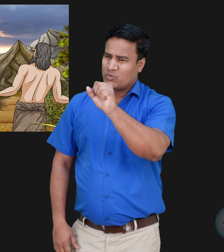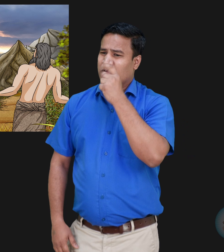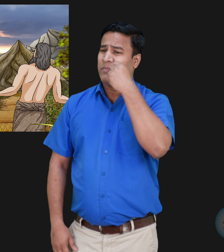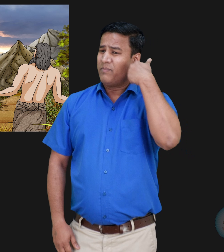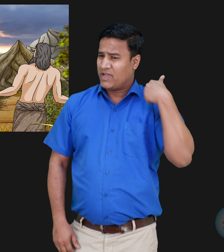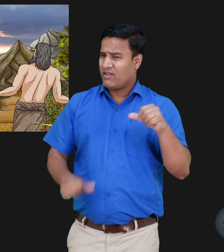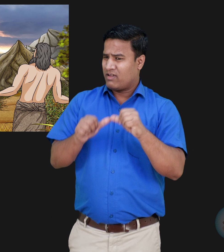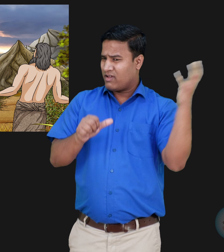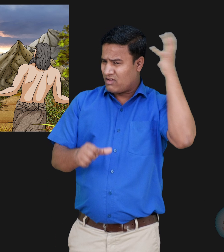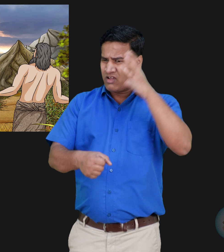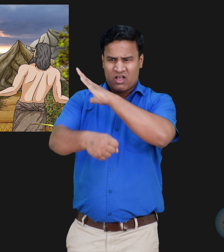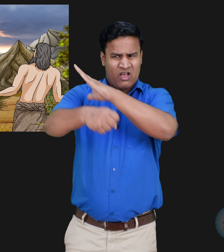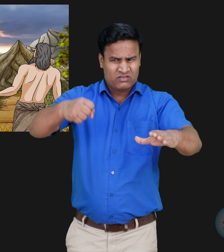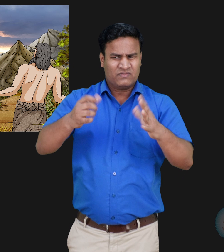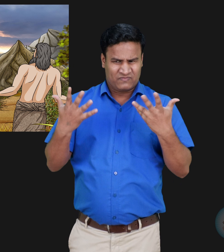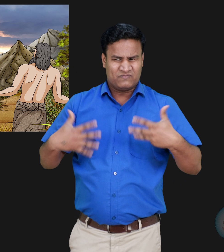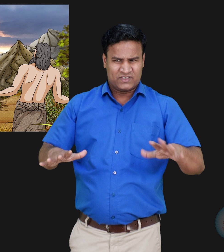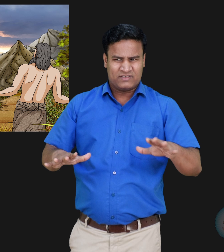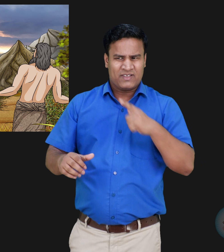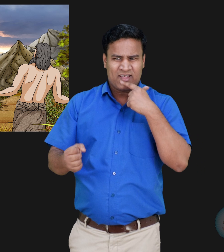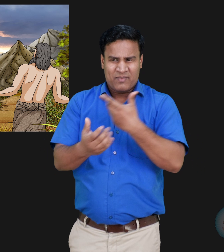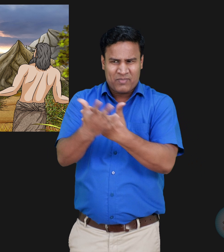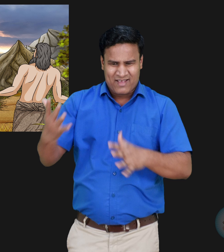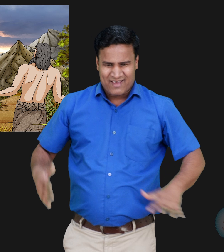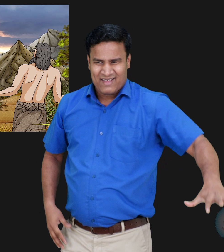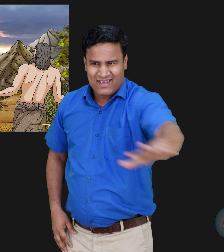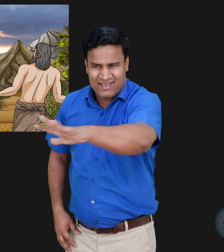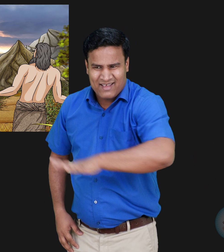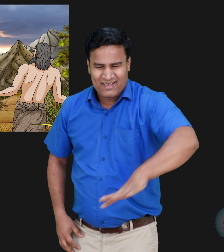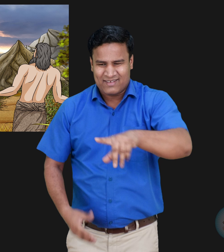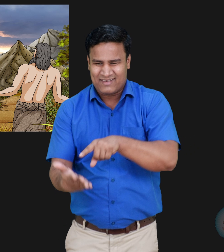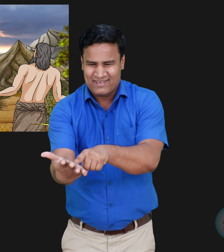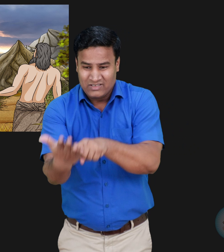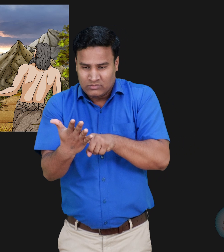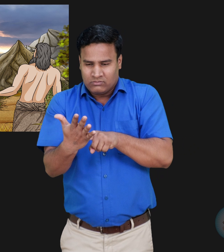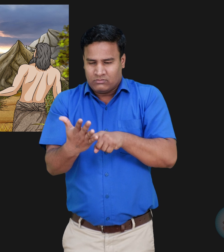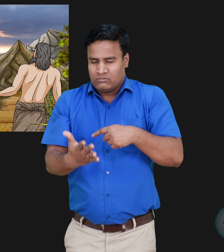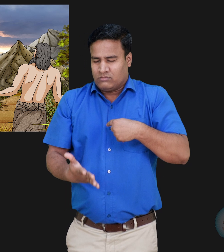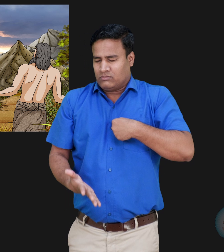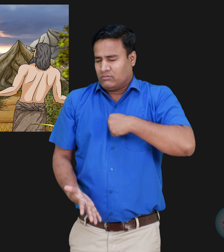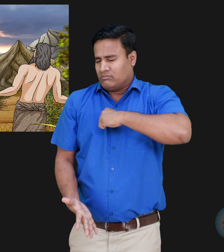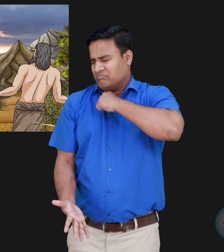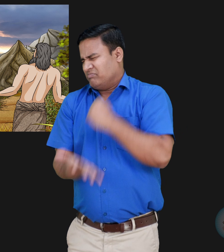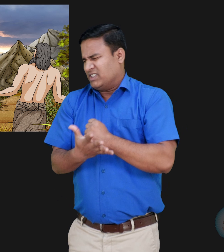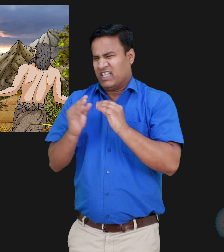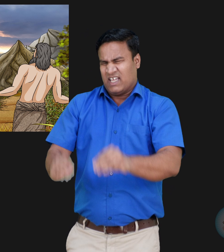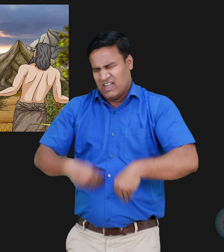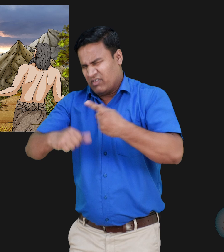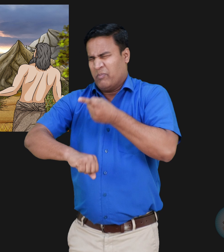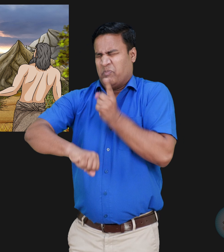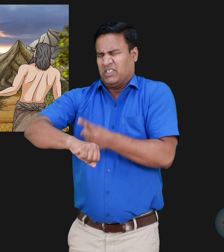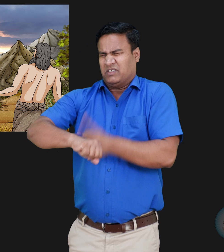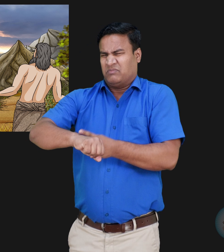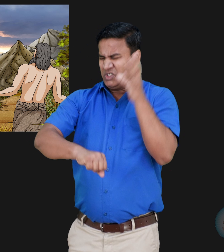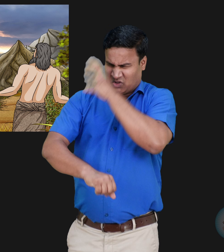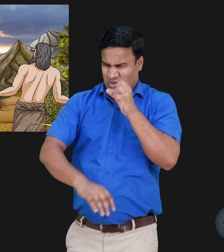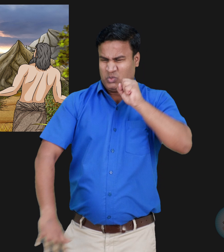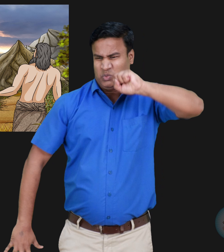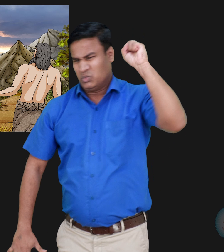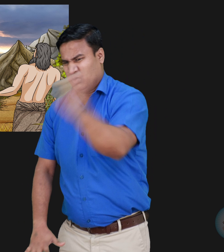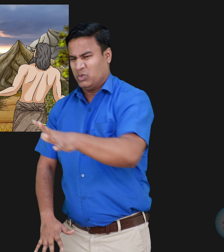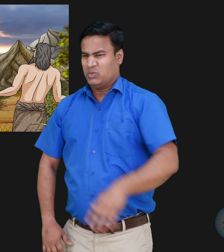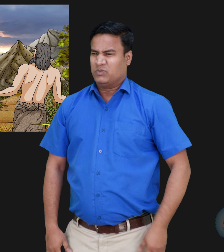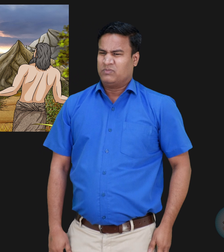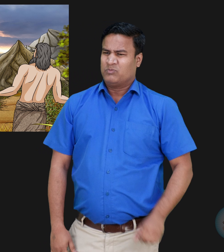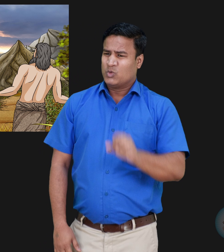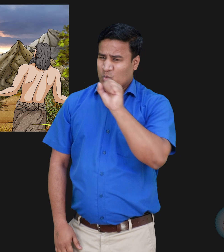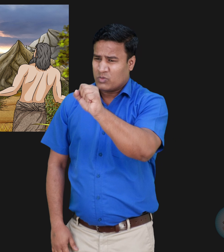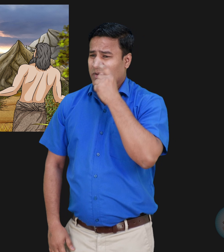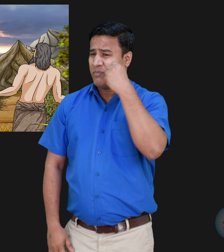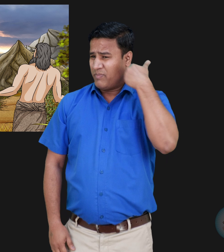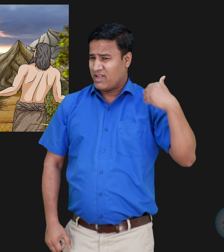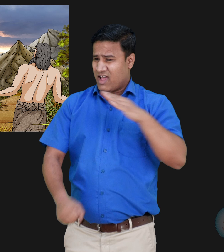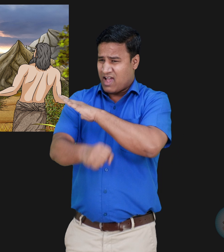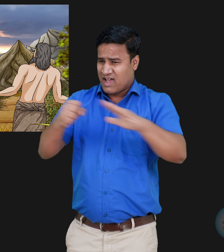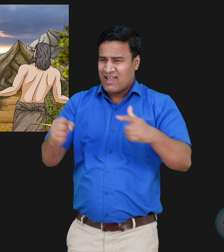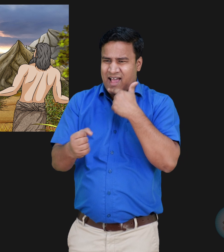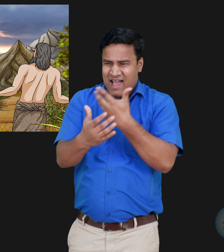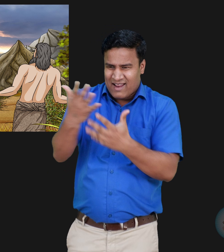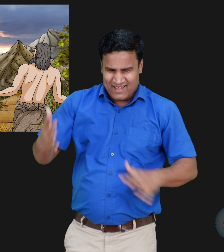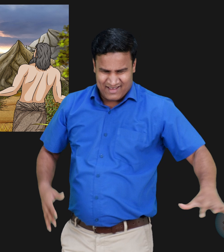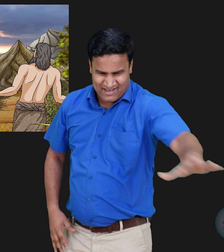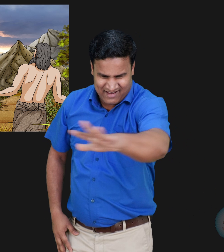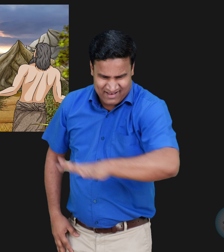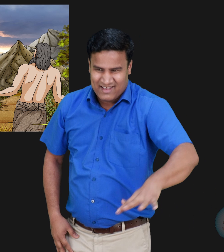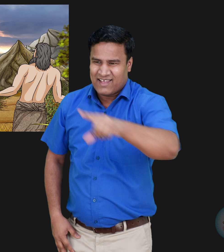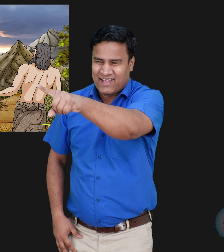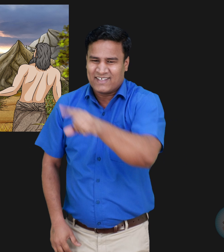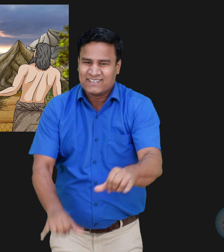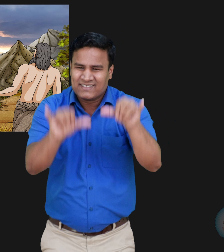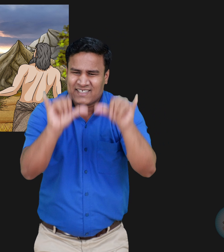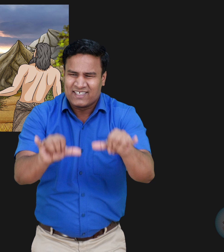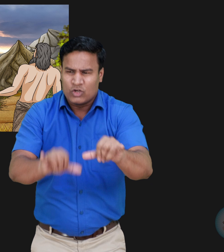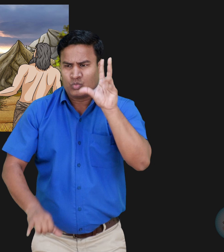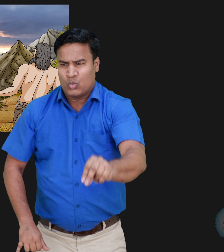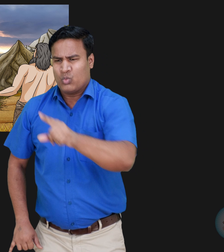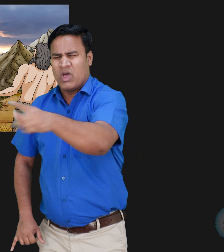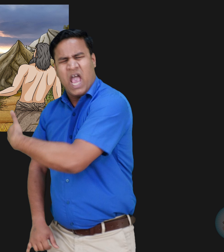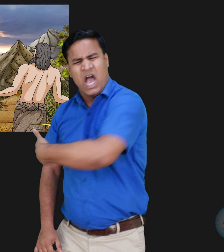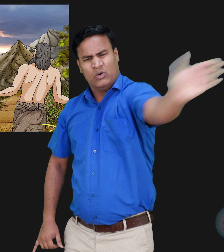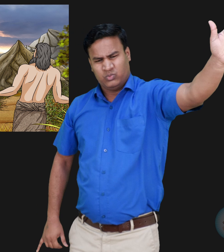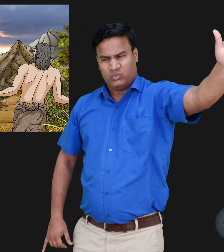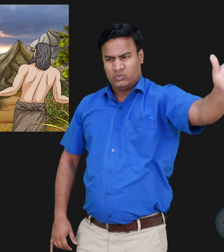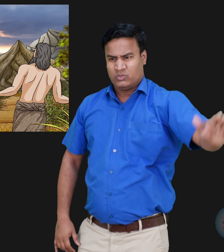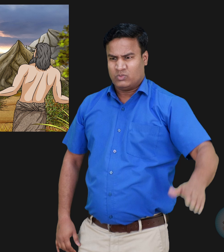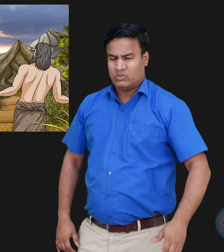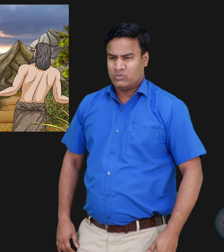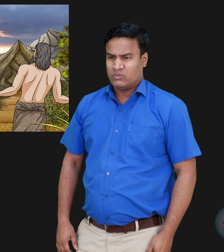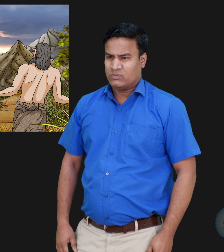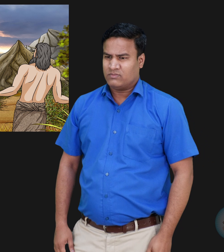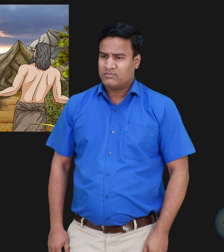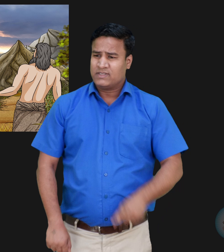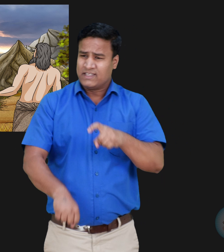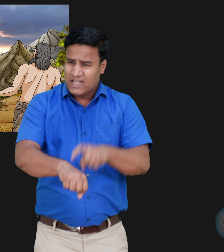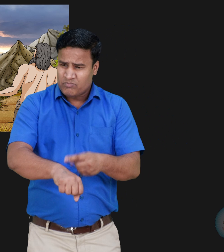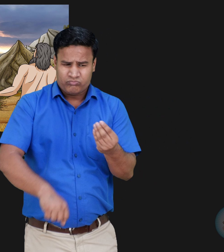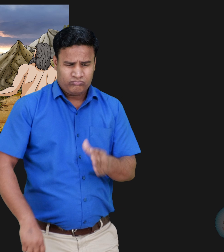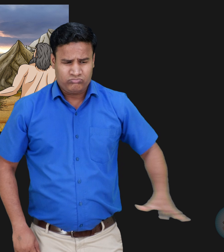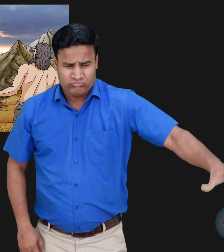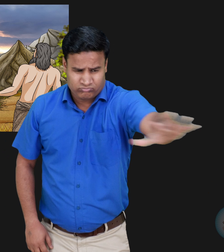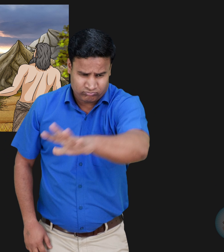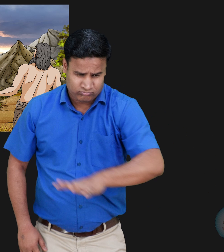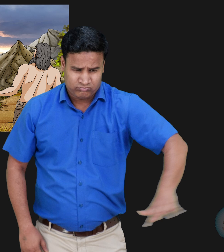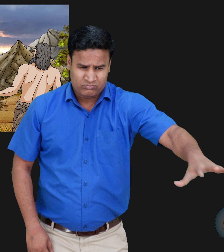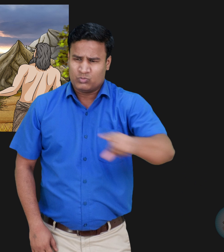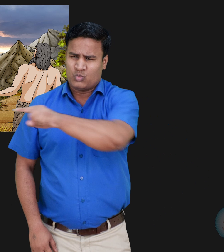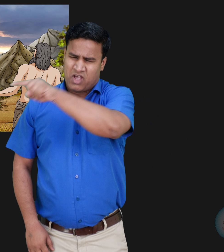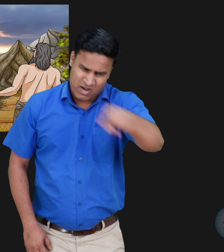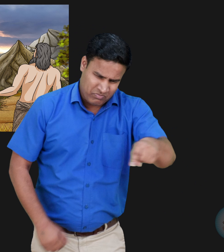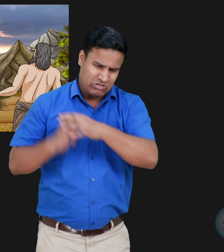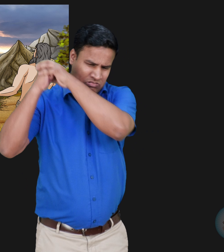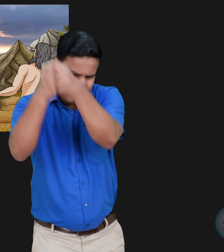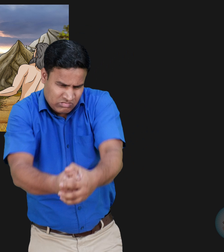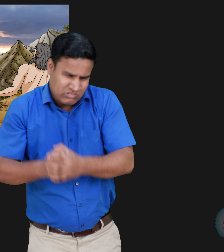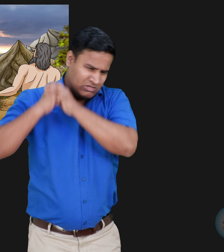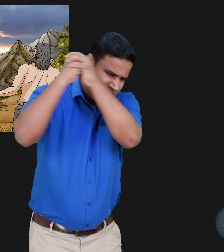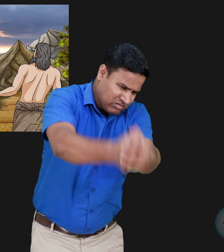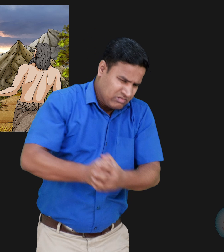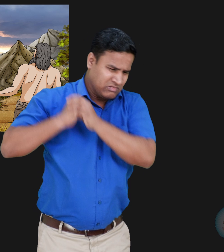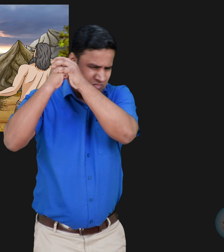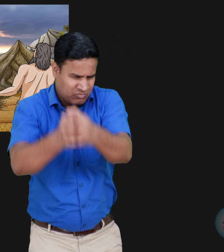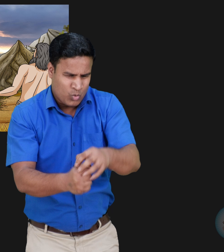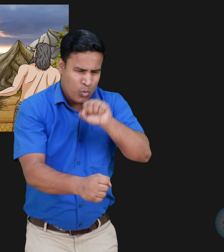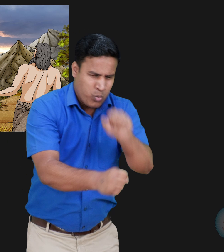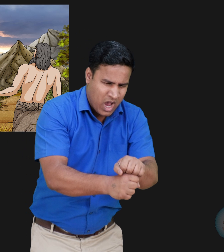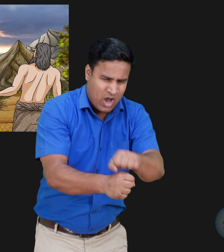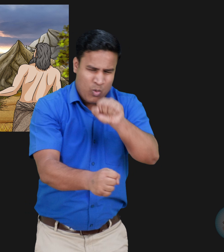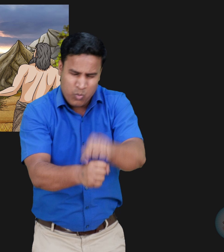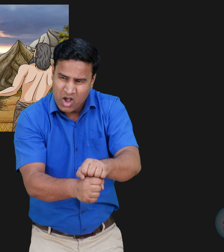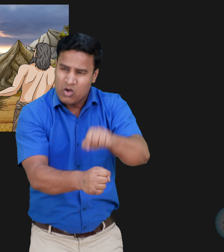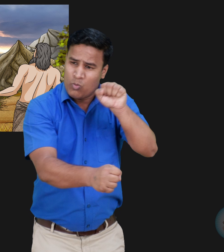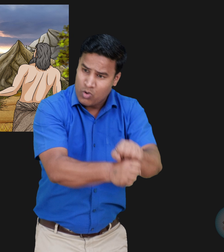Now you are cursed and banished from the ground, which has opened its mouth to receive your brother’s blood from your hand.